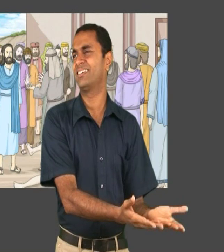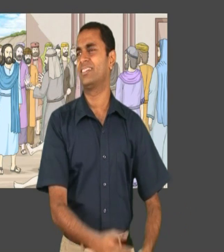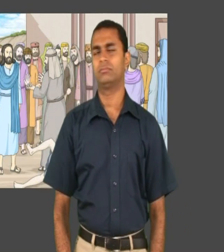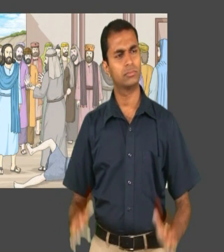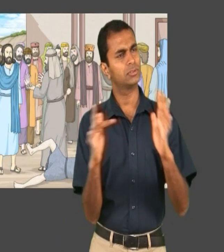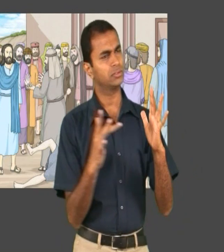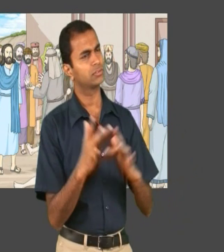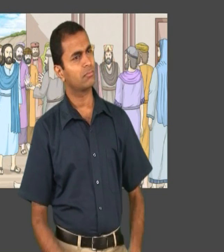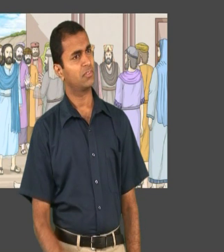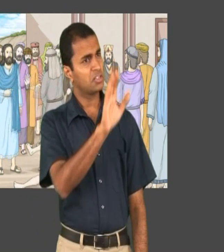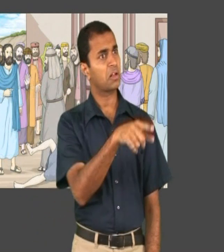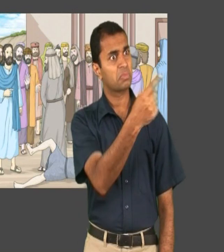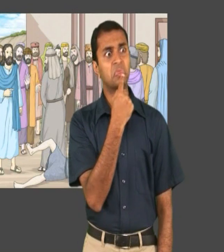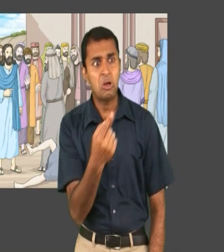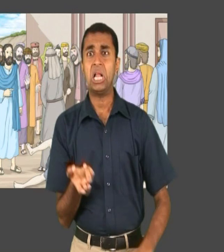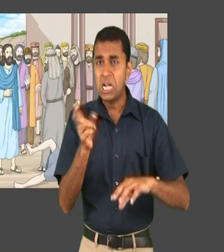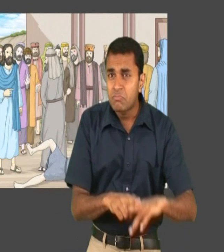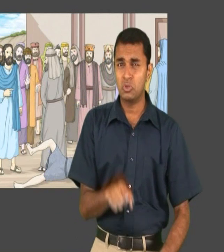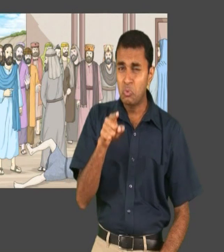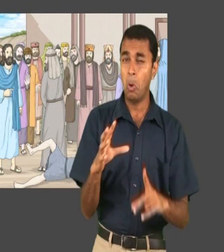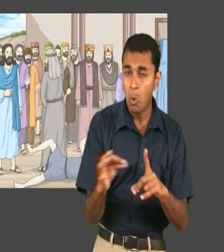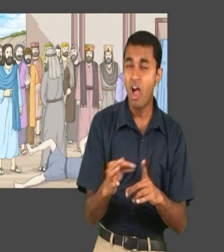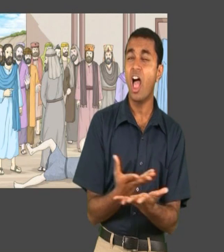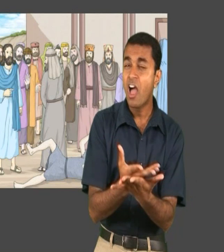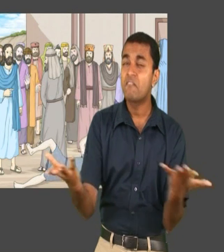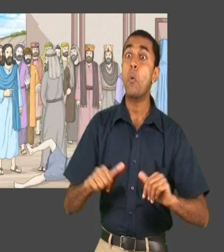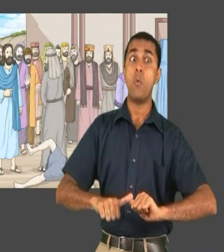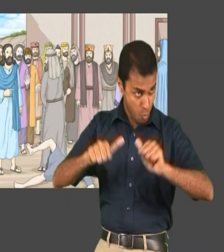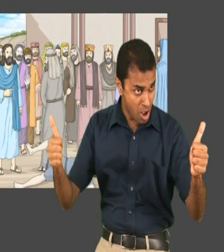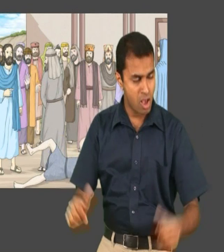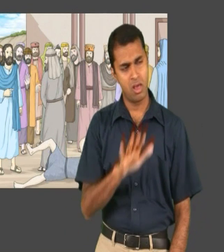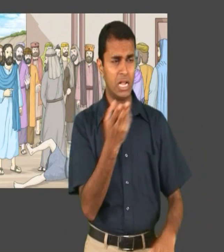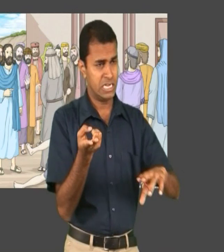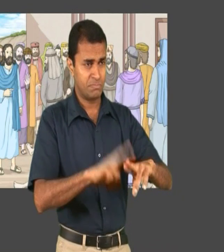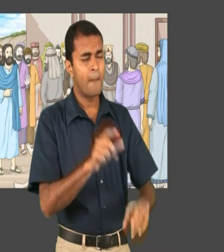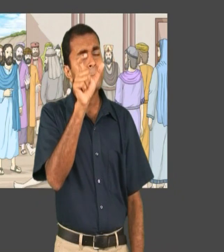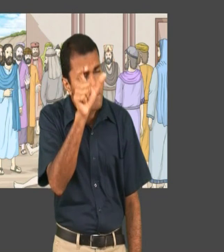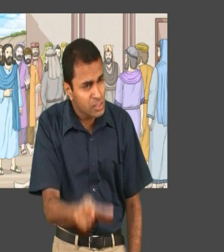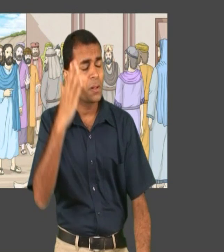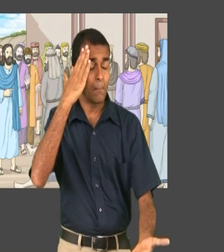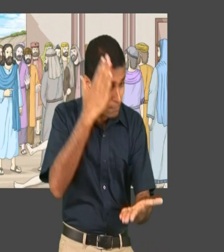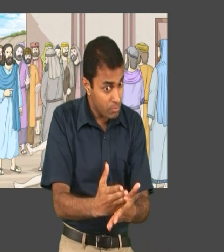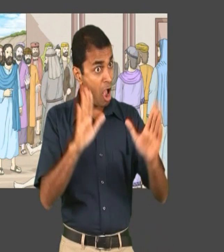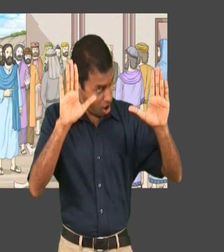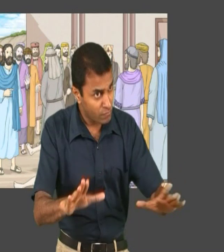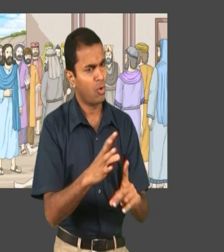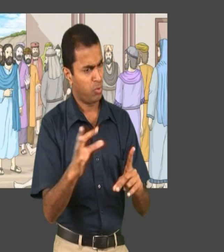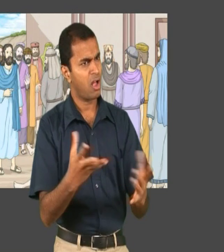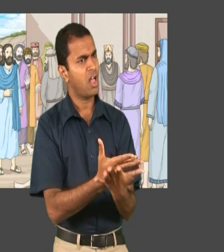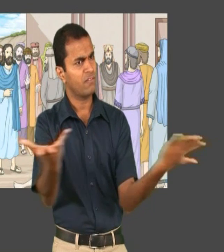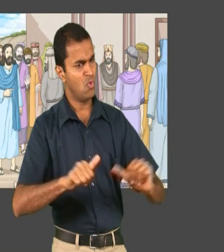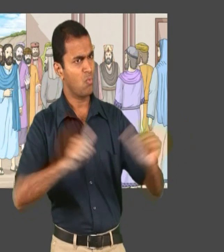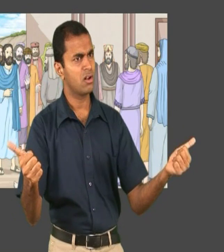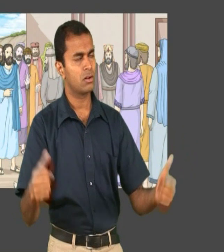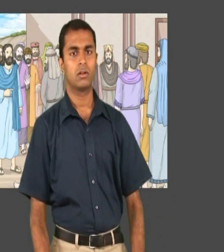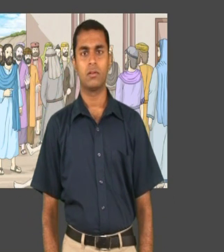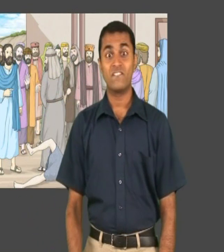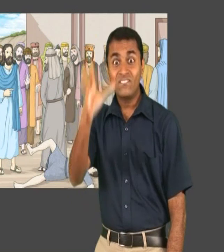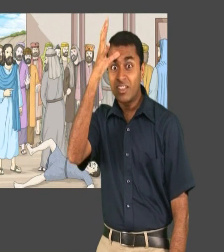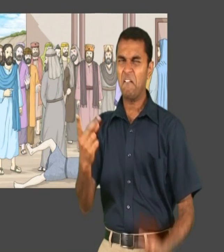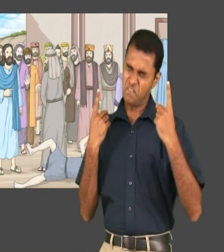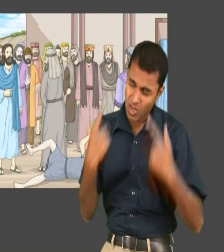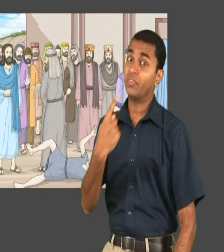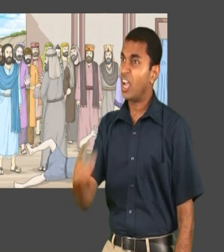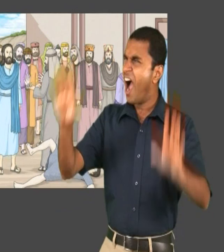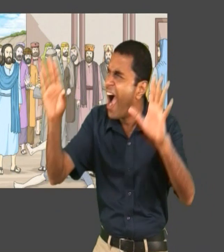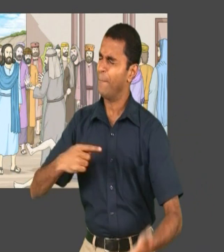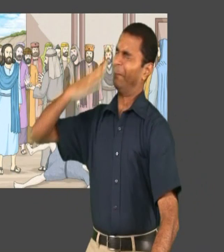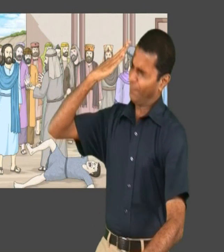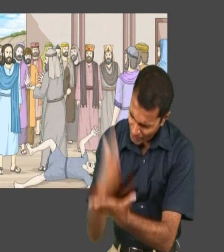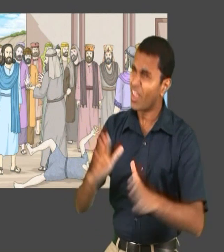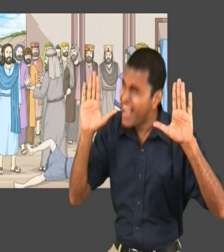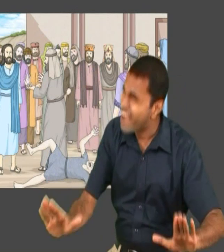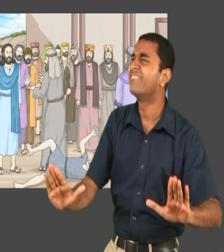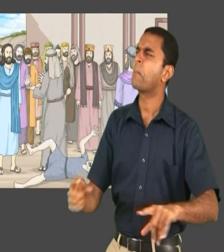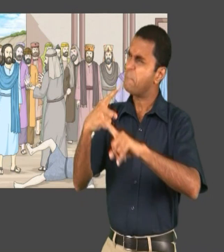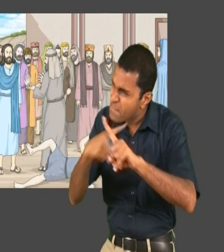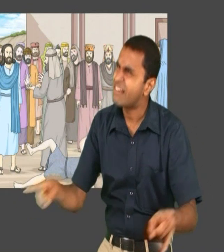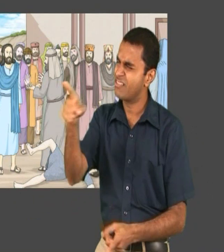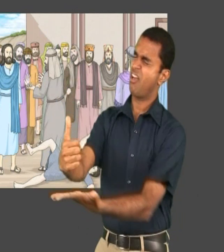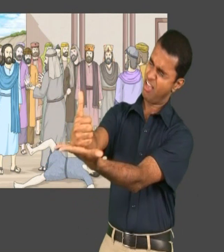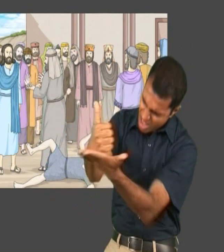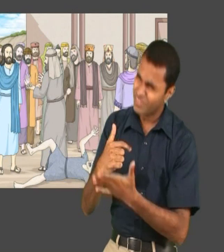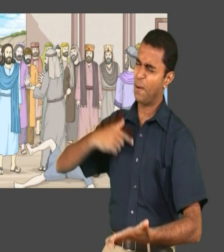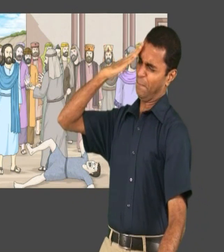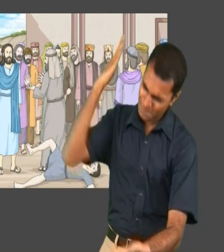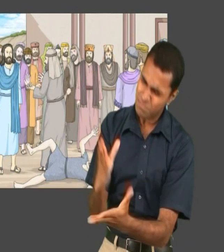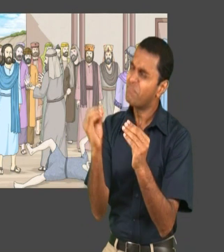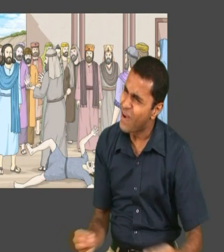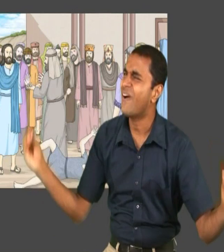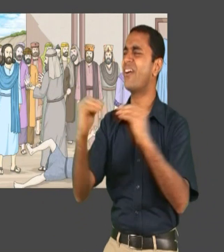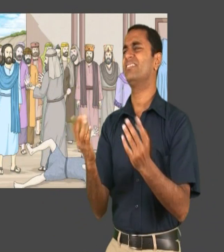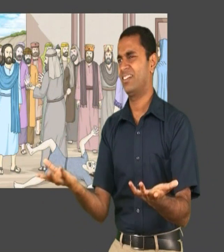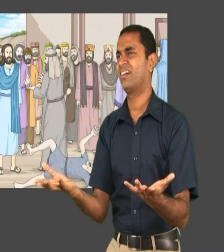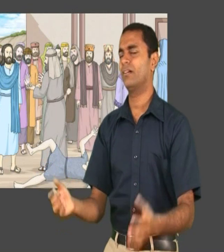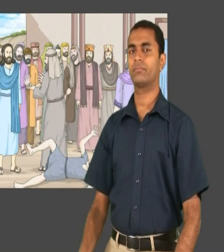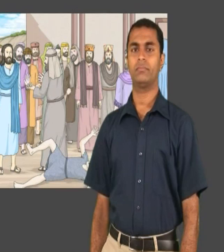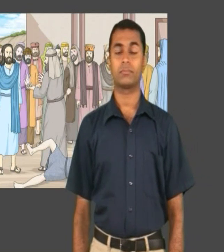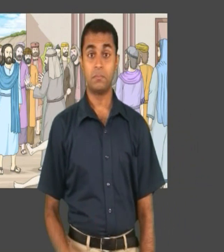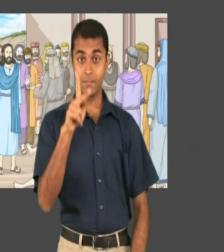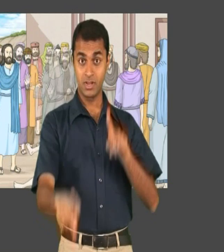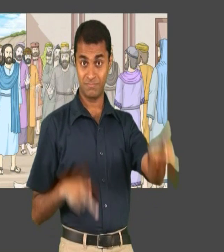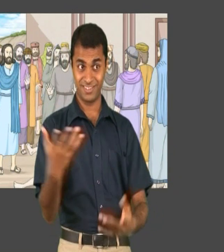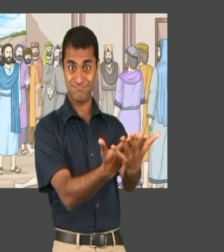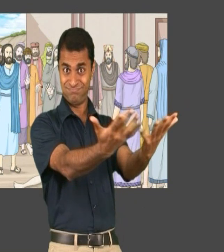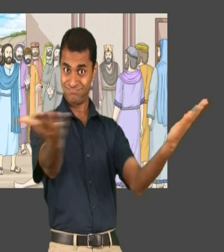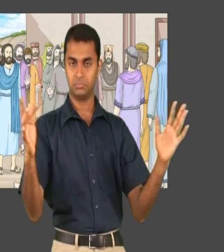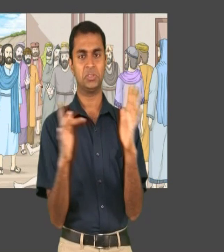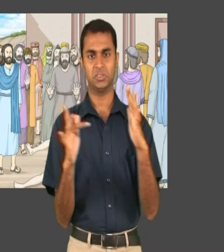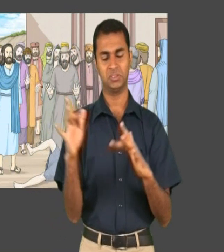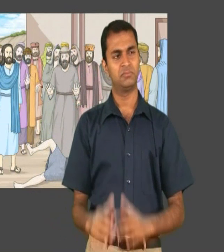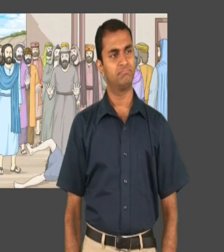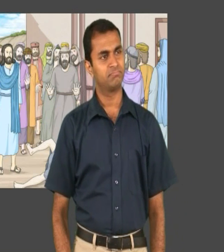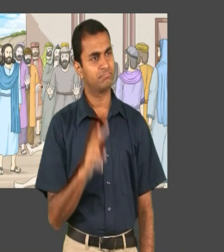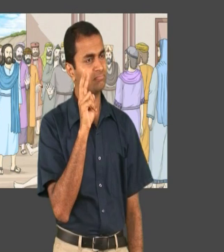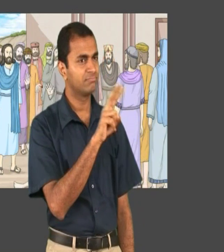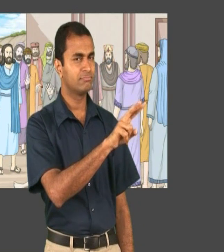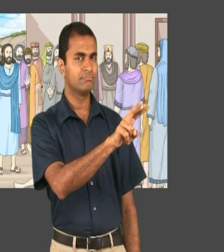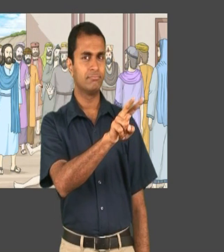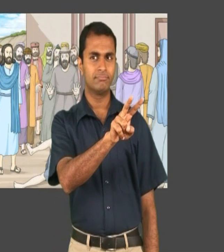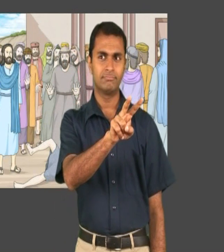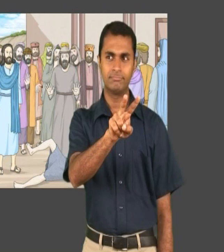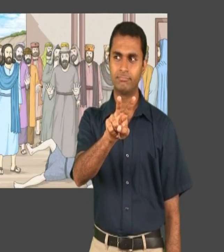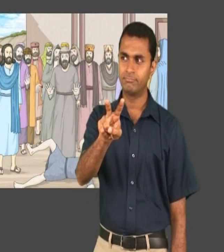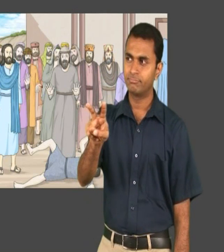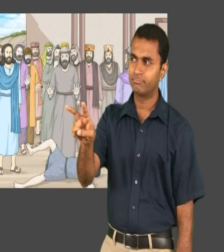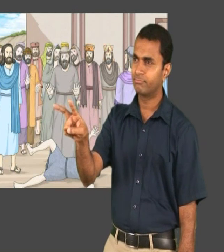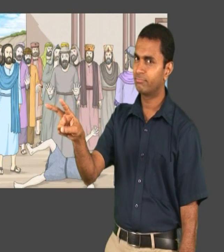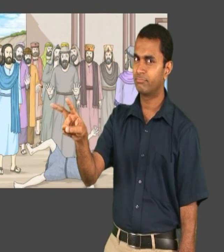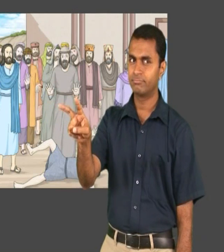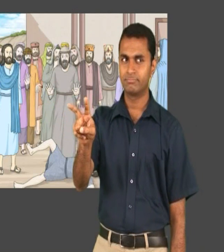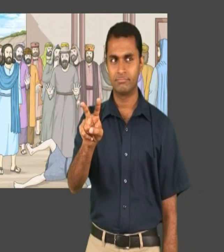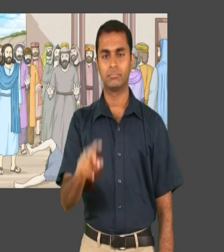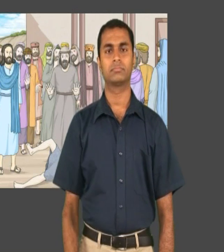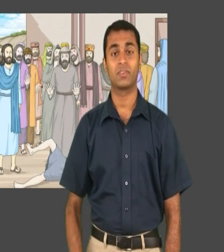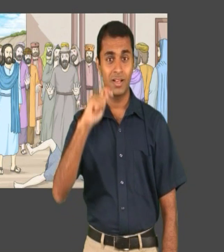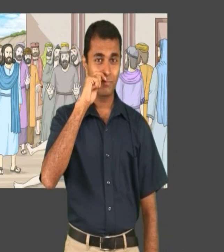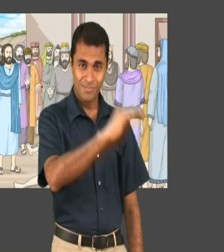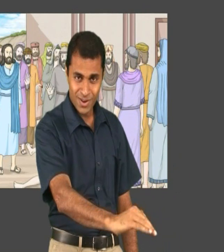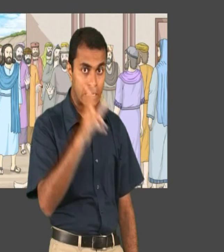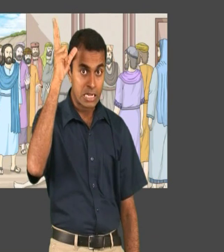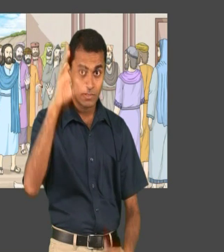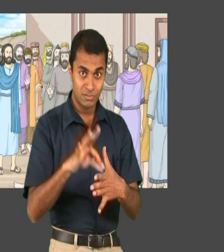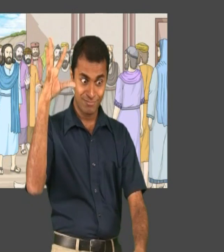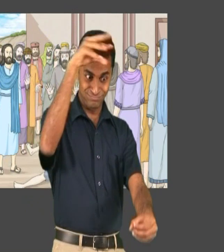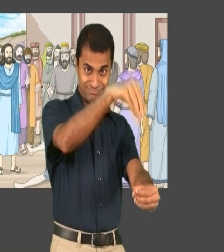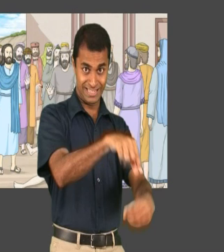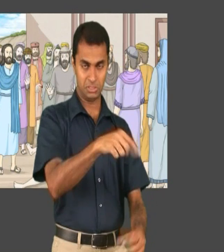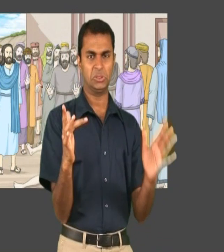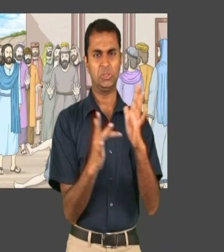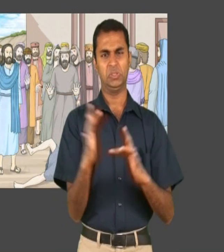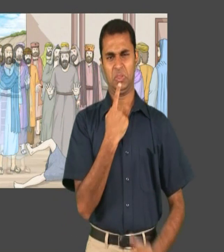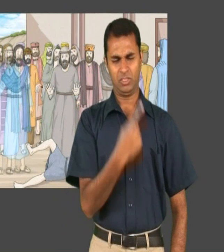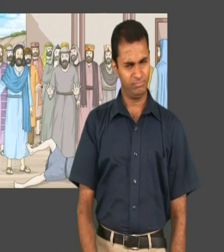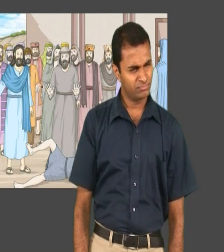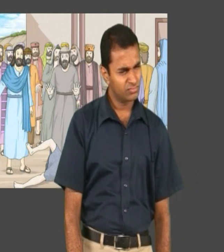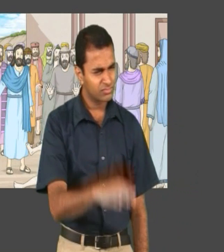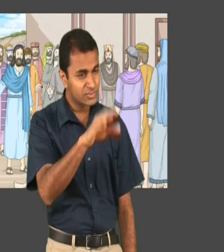echoed Jesus. “All things are possible to him who believes!” Immediately the boy’s father cried out, “I do believe; help my unbelief!”